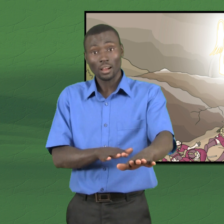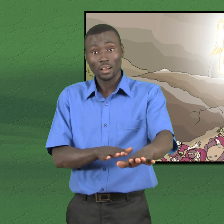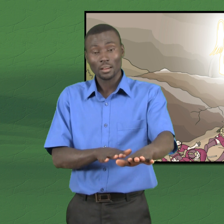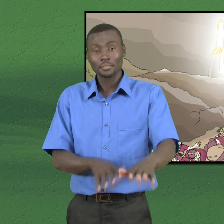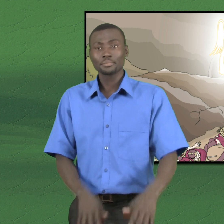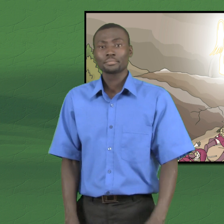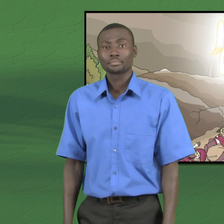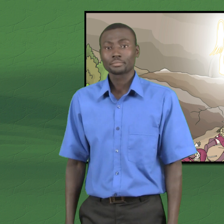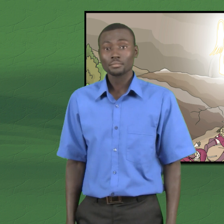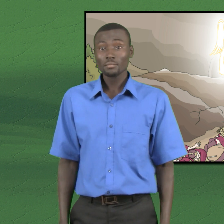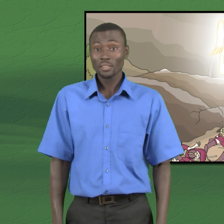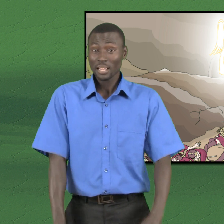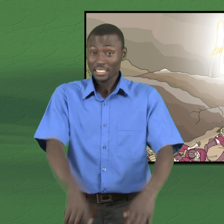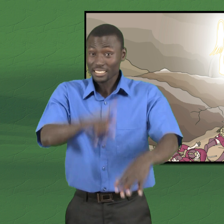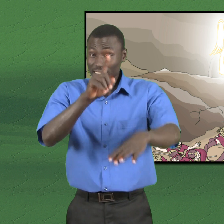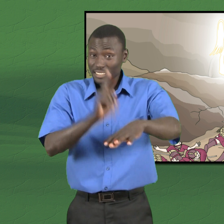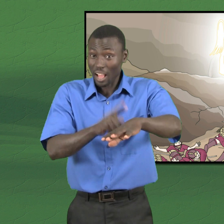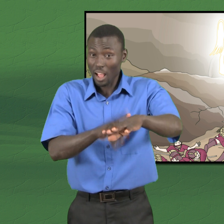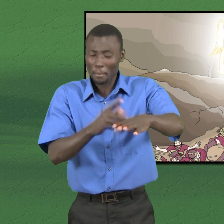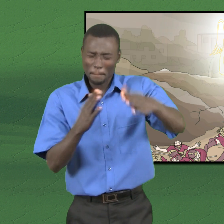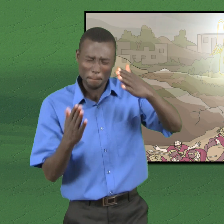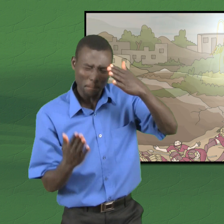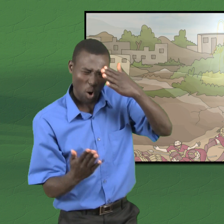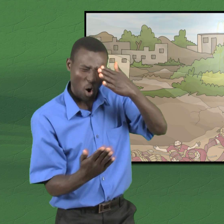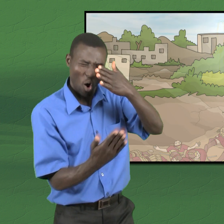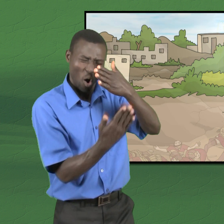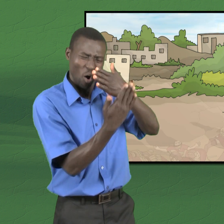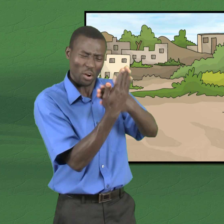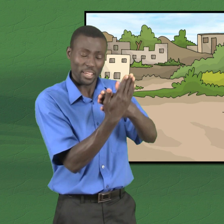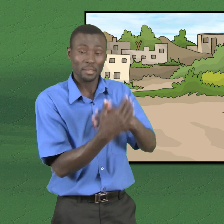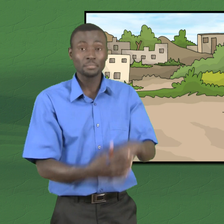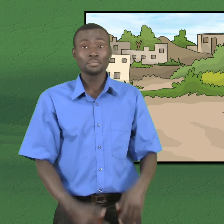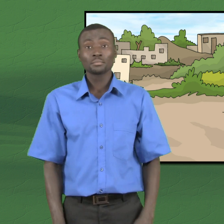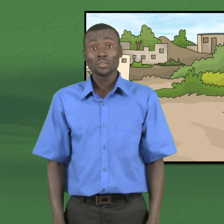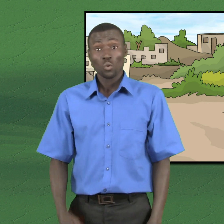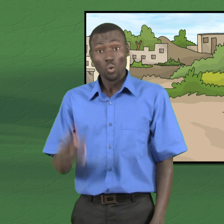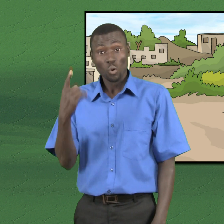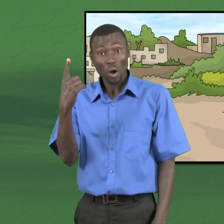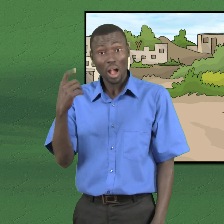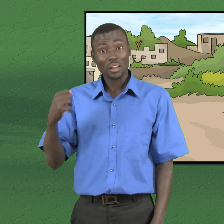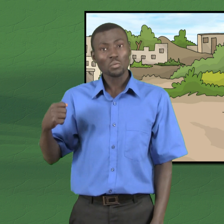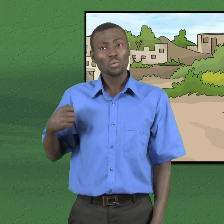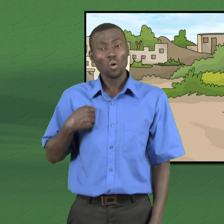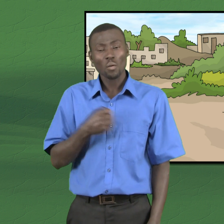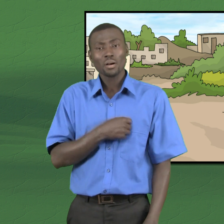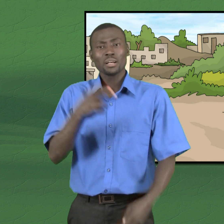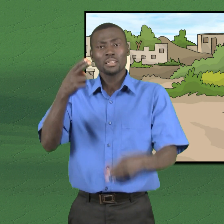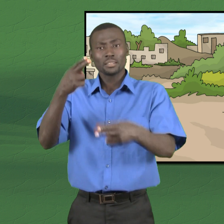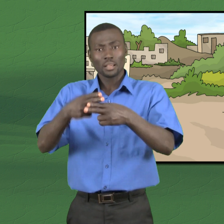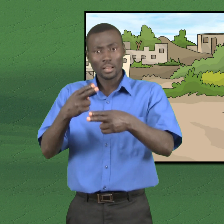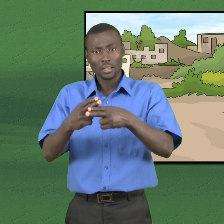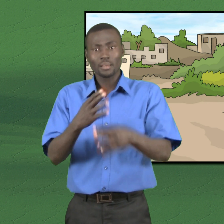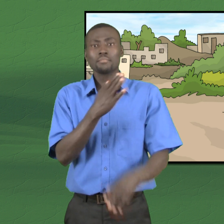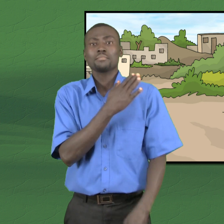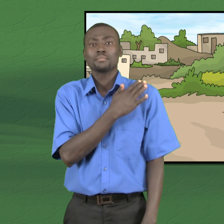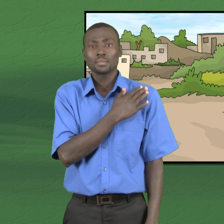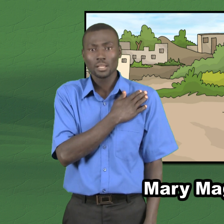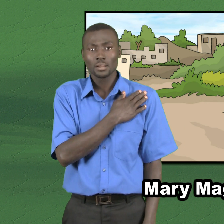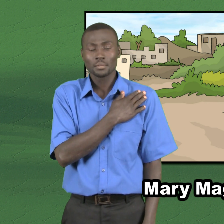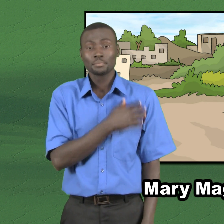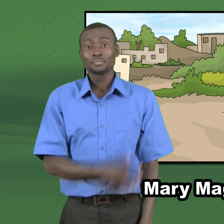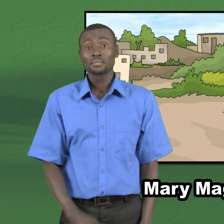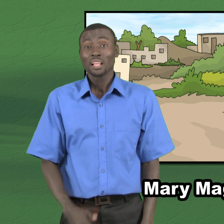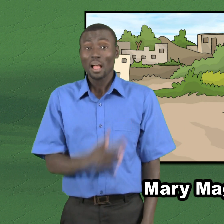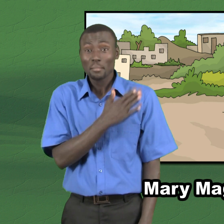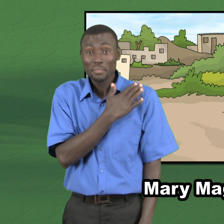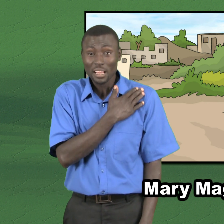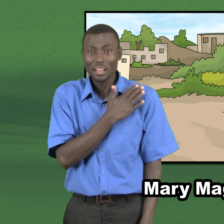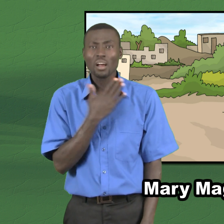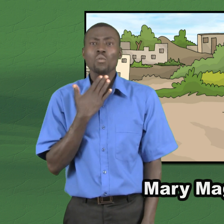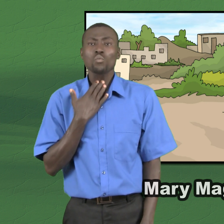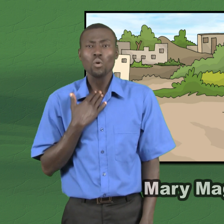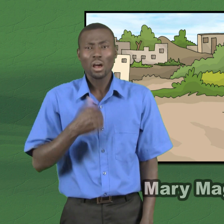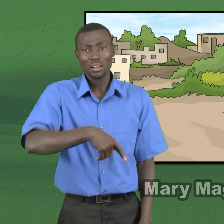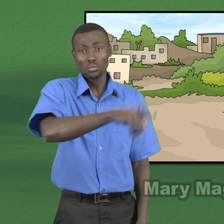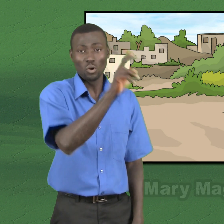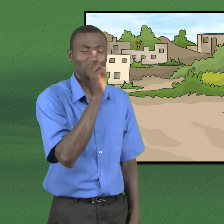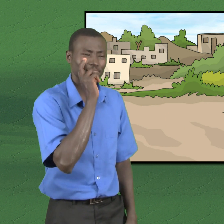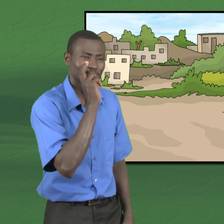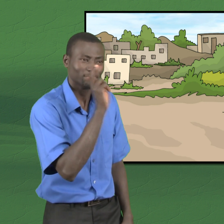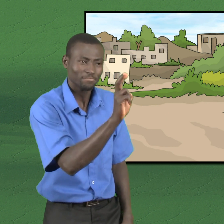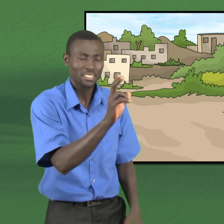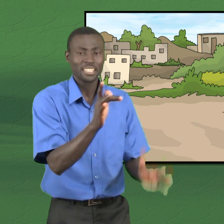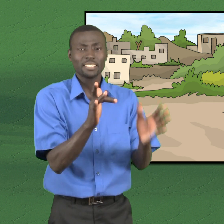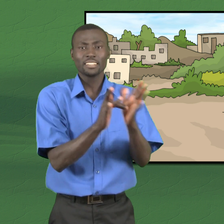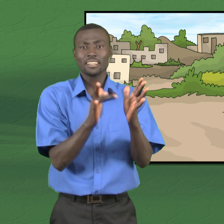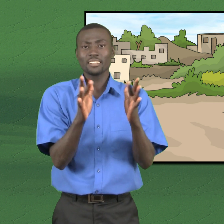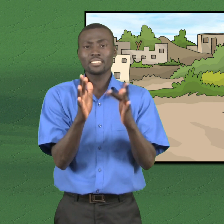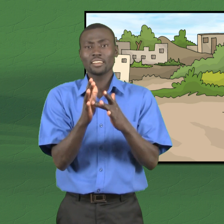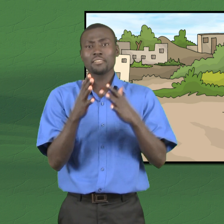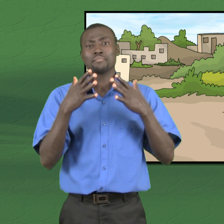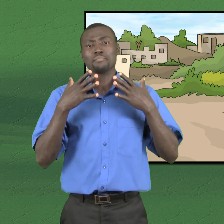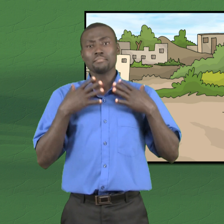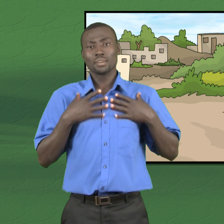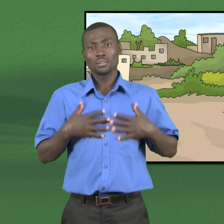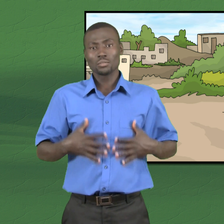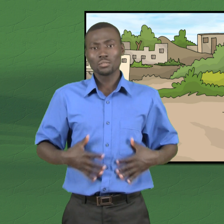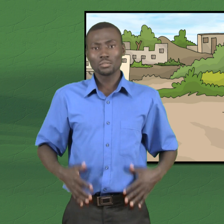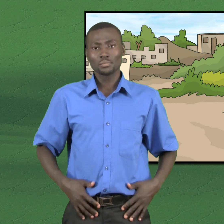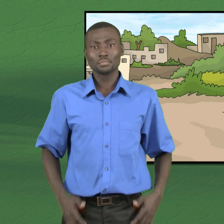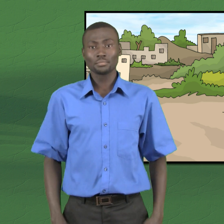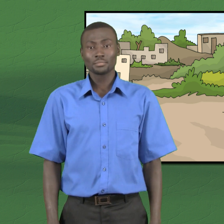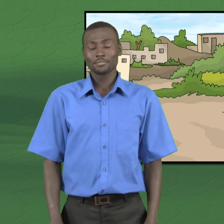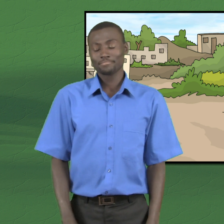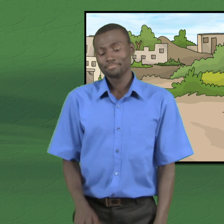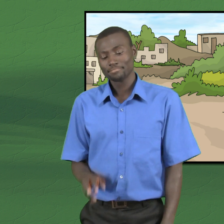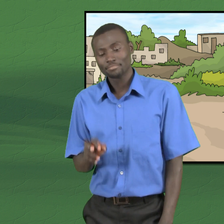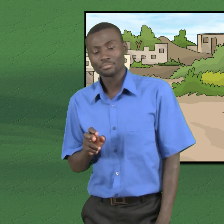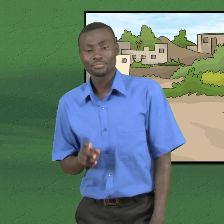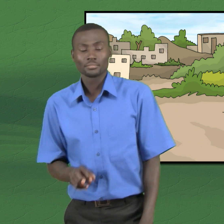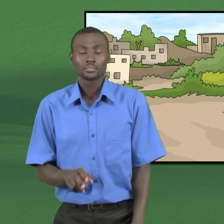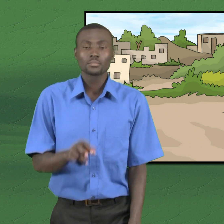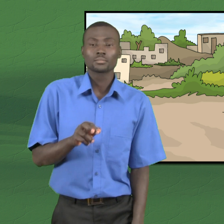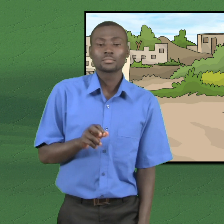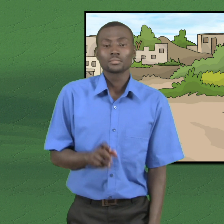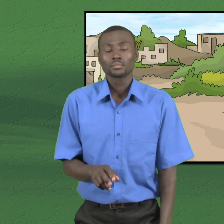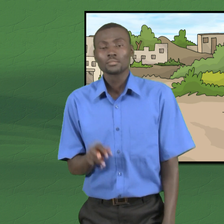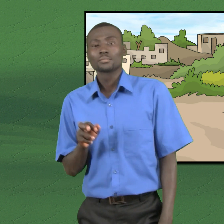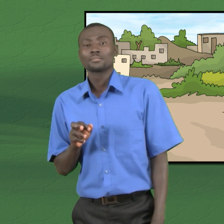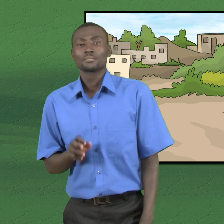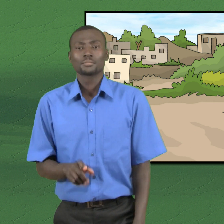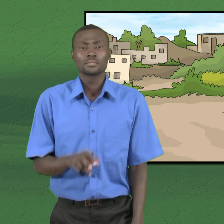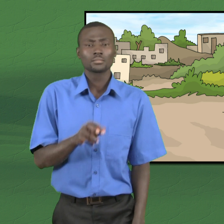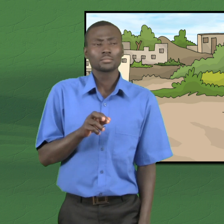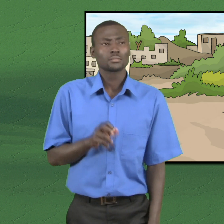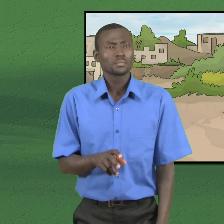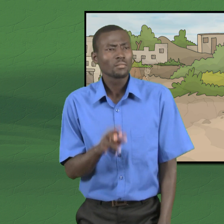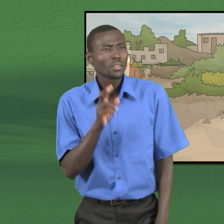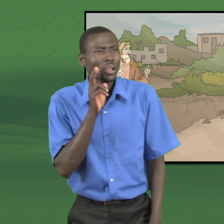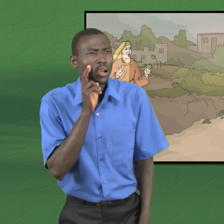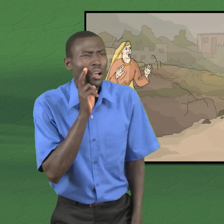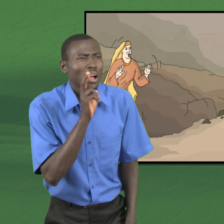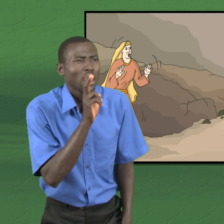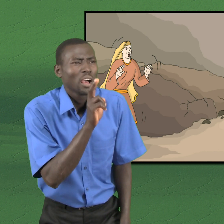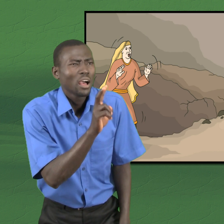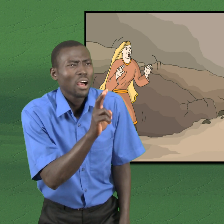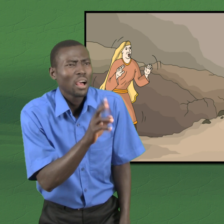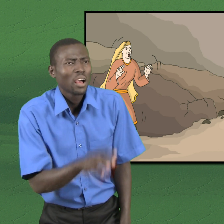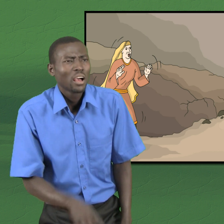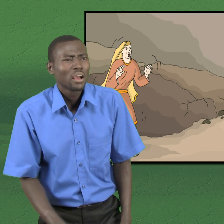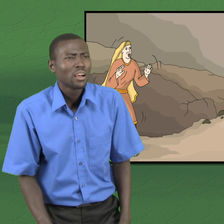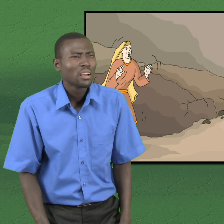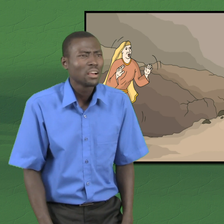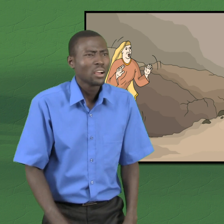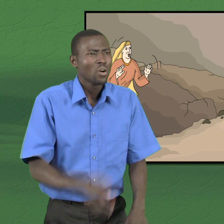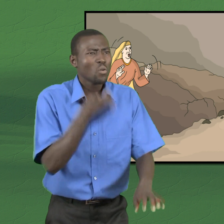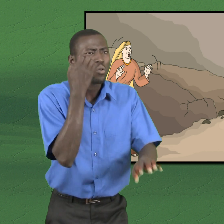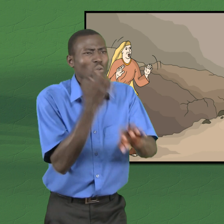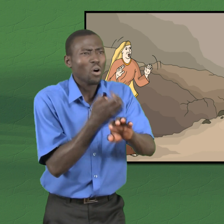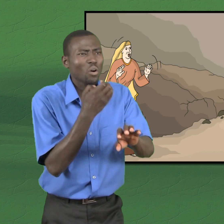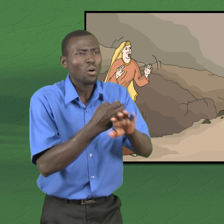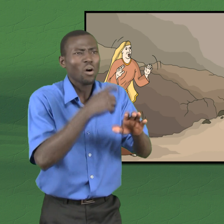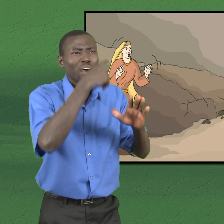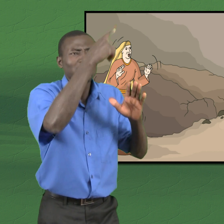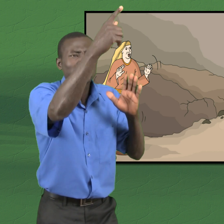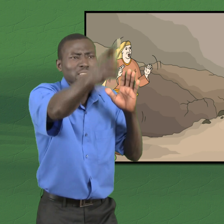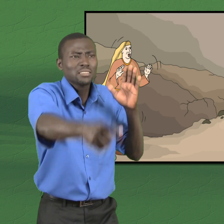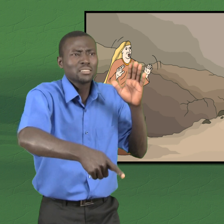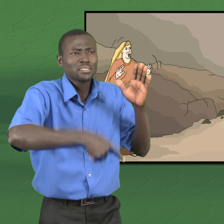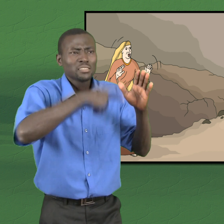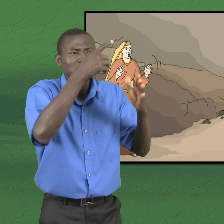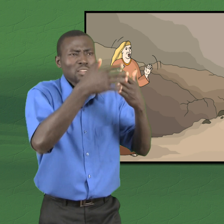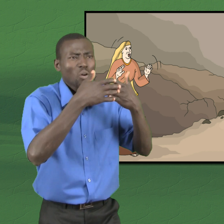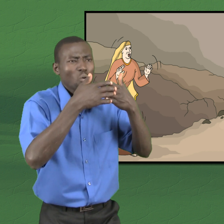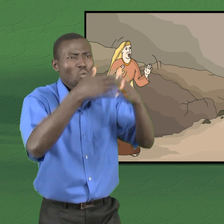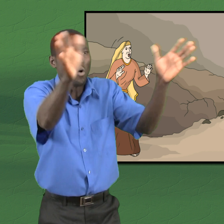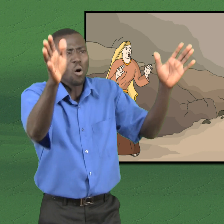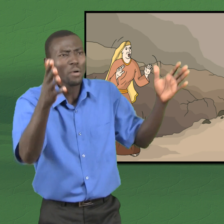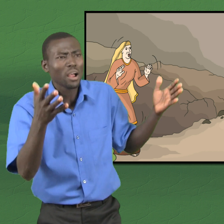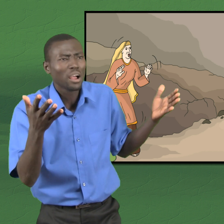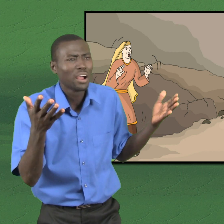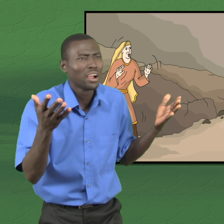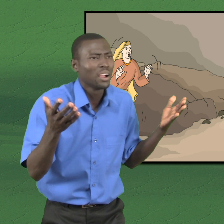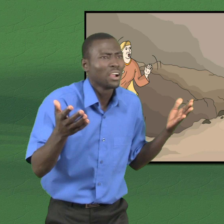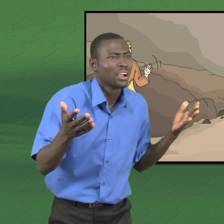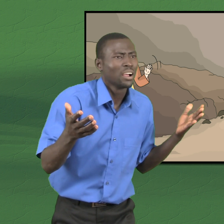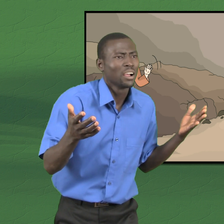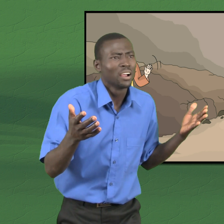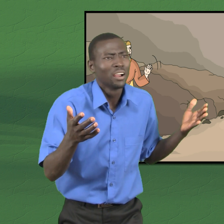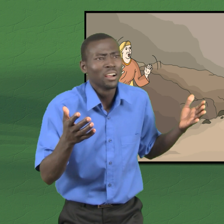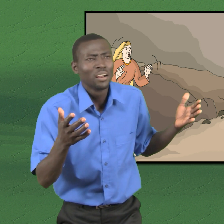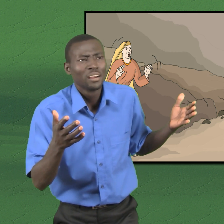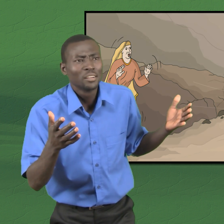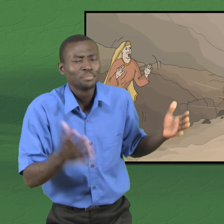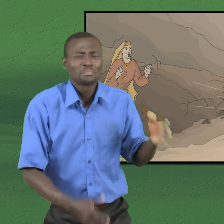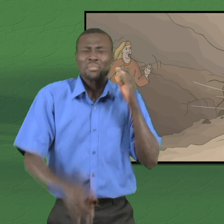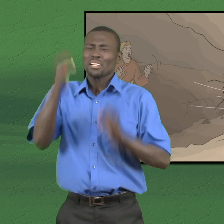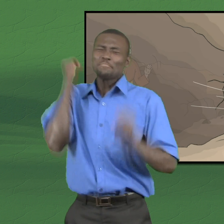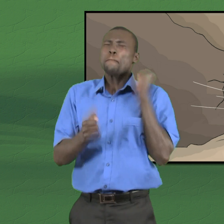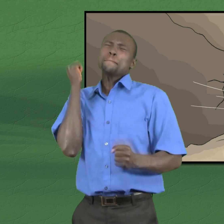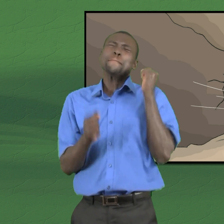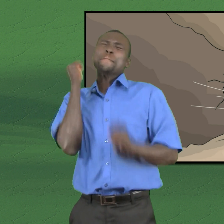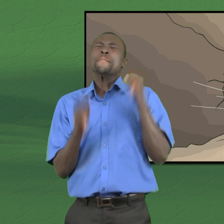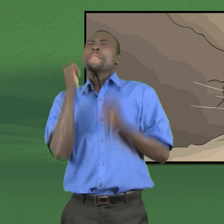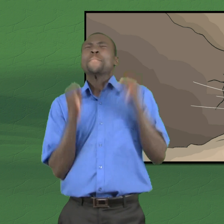Early on the first day of the week, while it was still dark, Mary Magdalene went to the tomb and saw that the stone had been removed from the entrance.